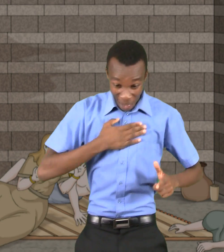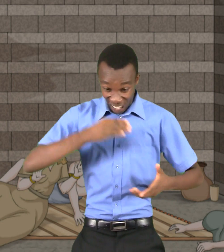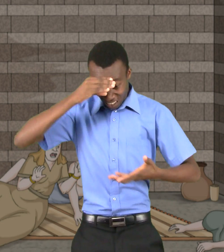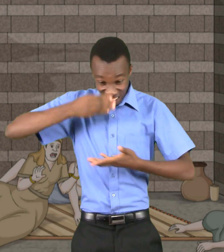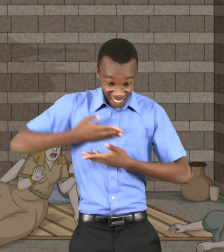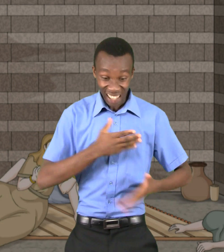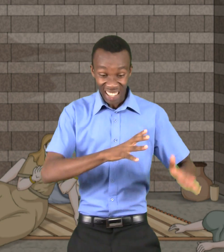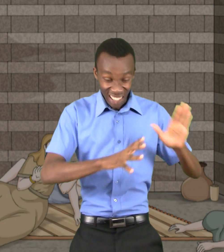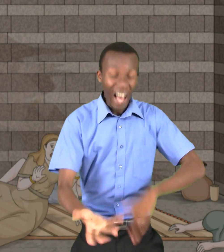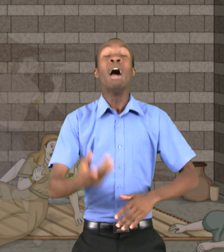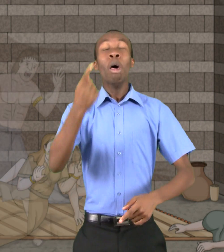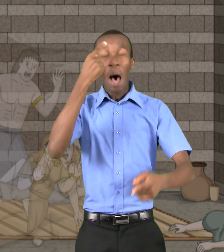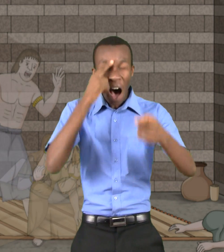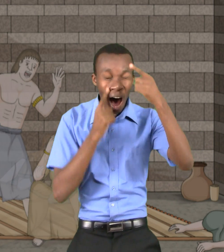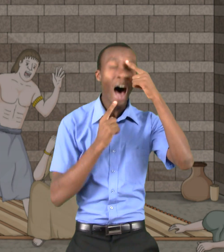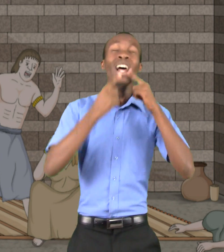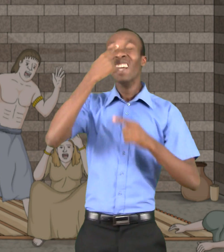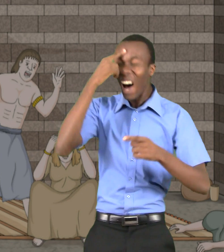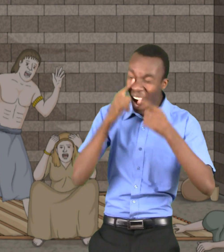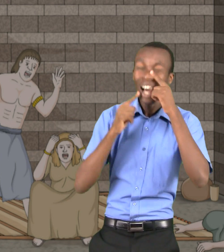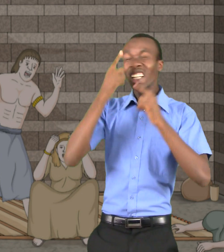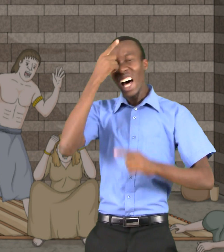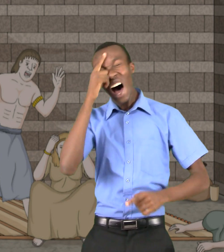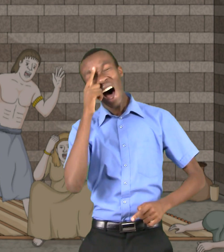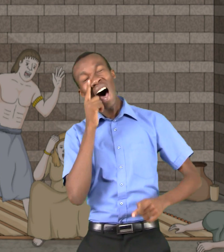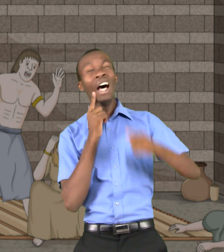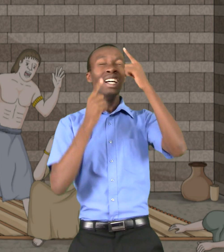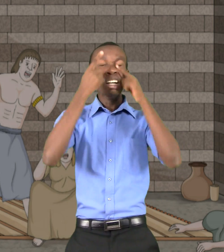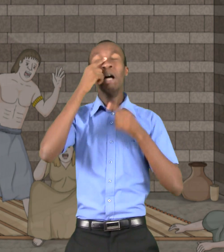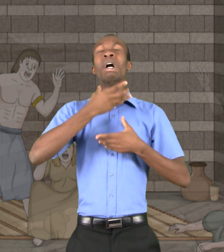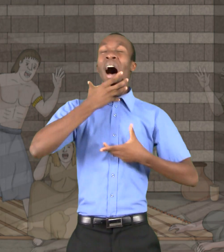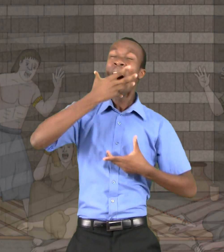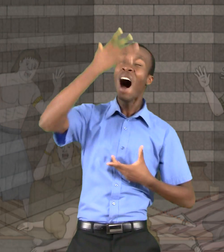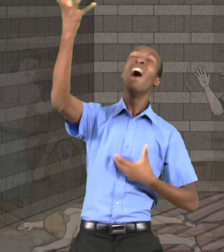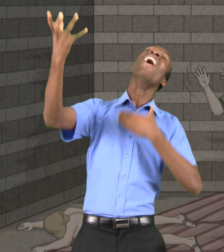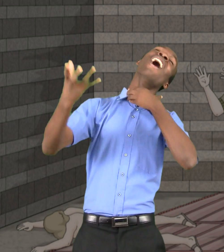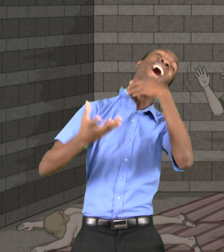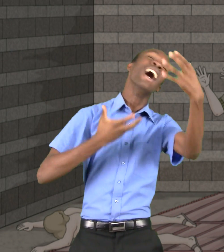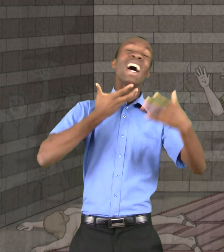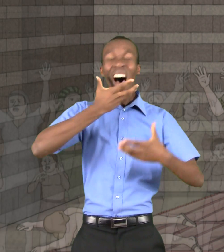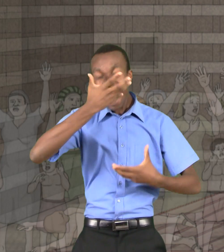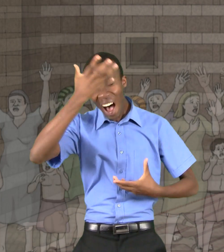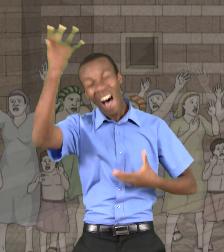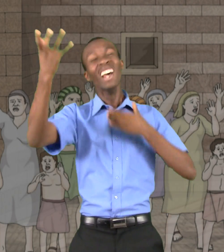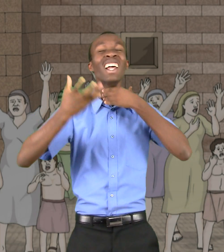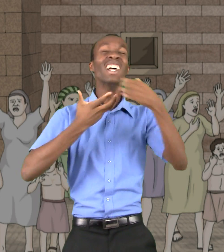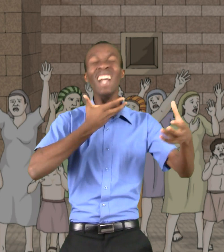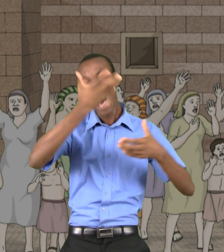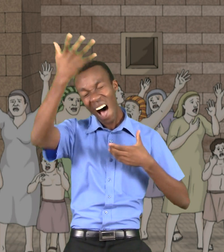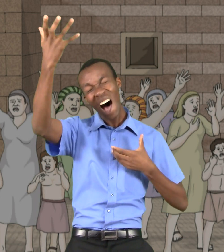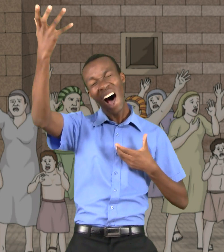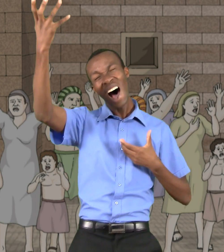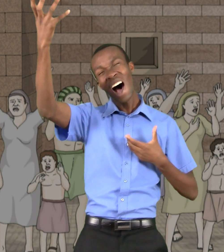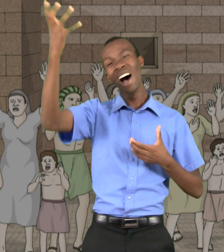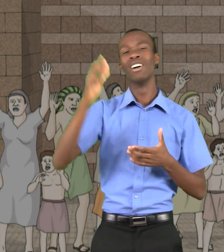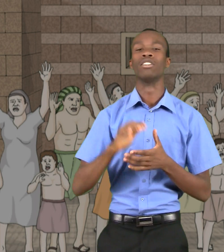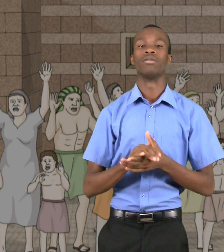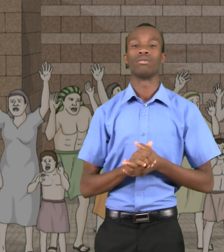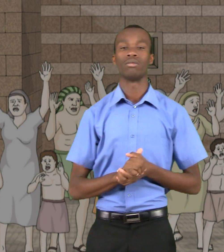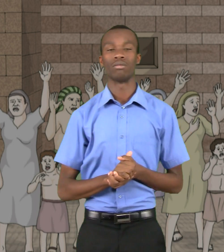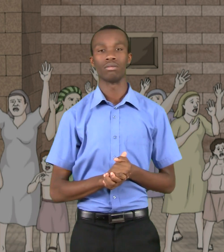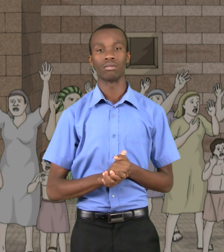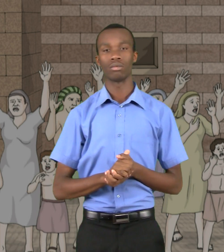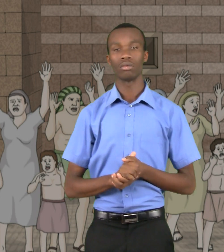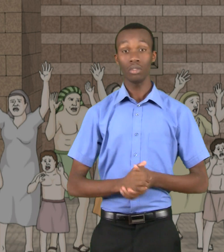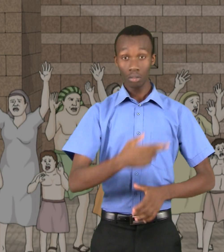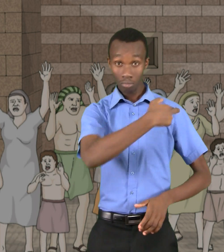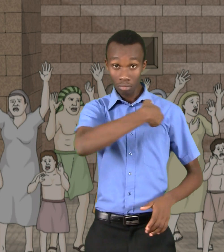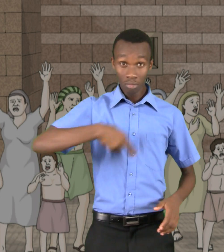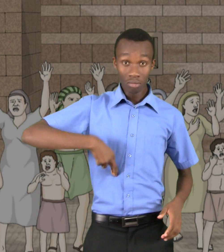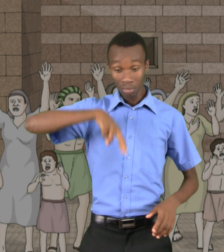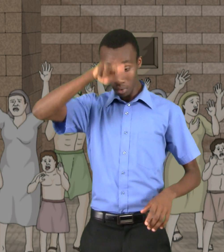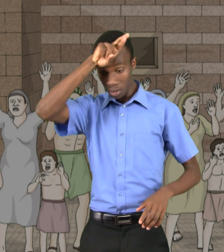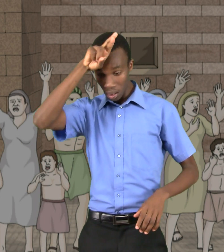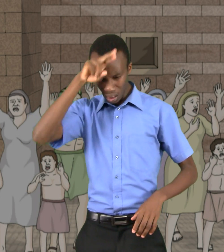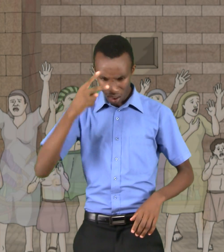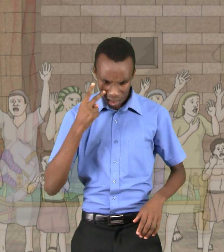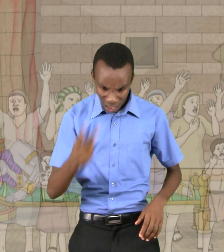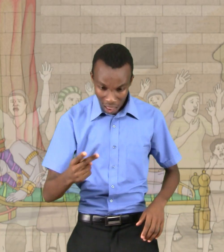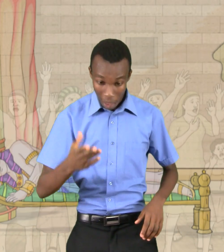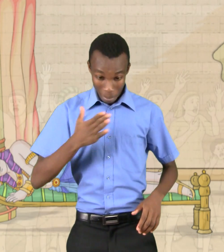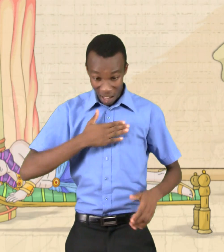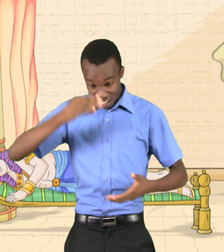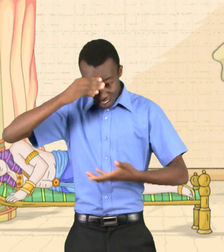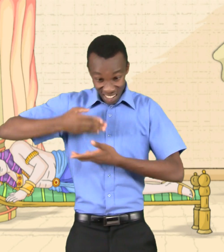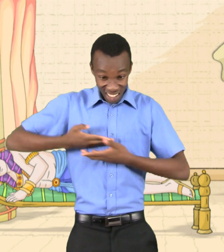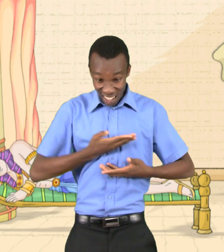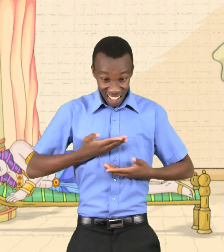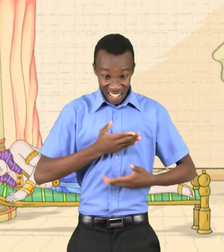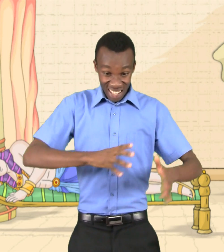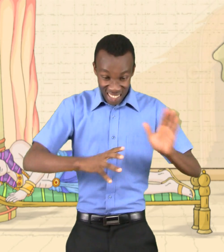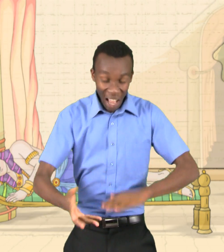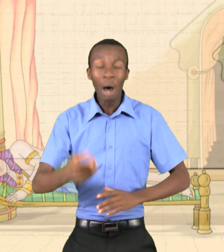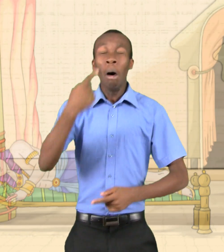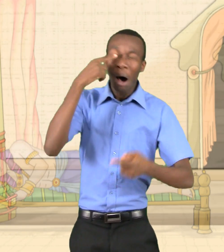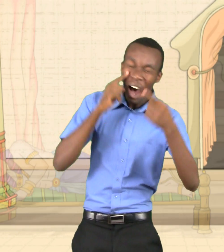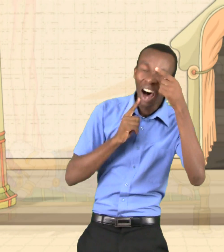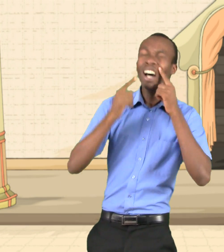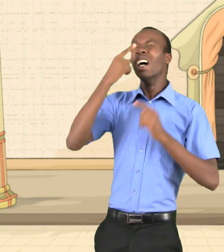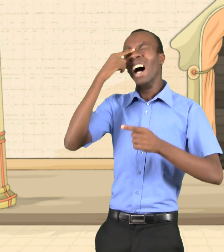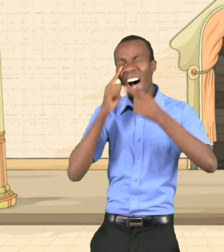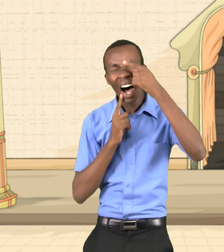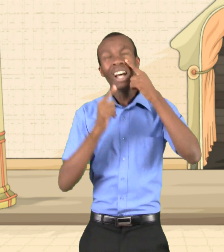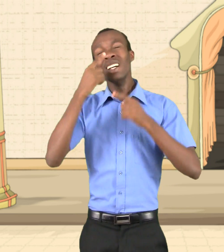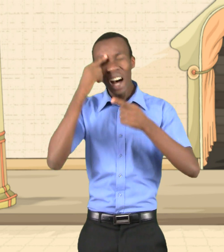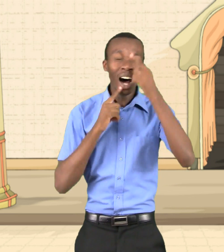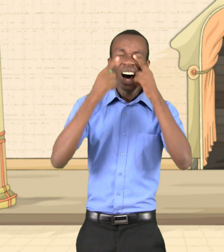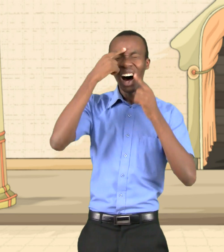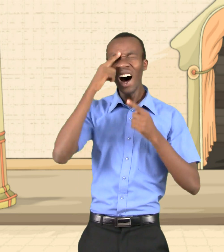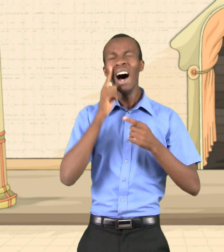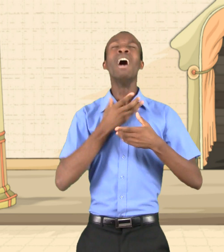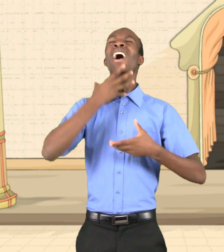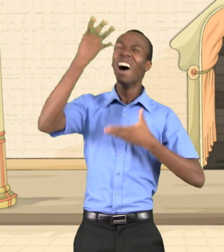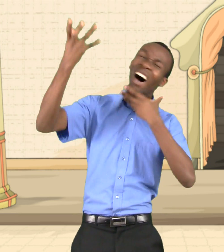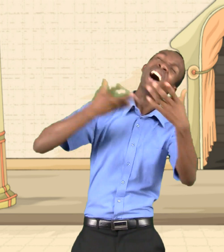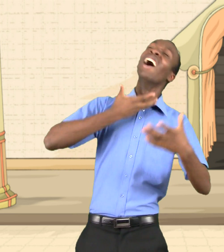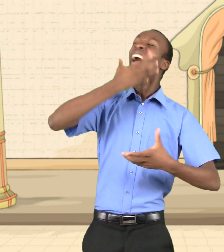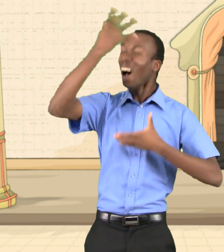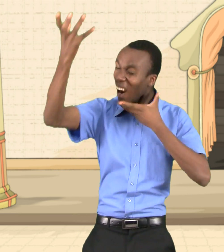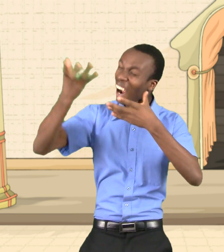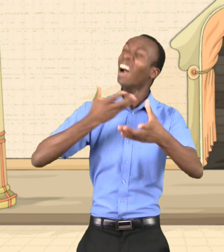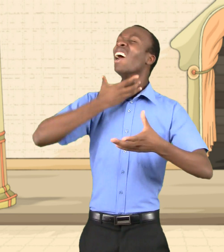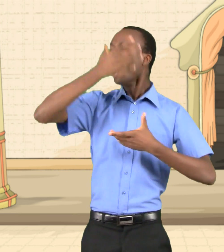During the night Pharaoh got up—he and all his officials and all the Egyptians—and there was loud wailing in Egypt;